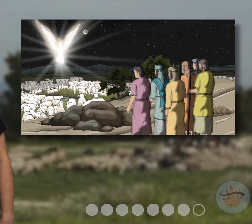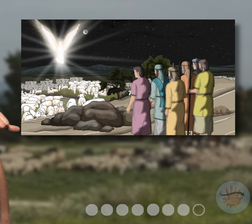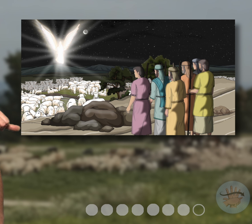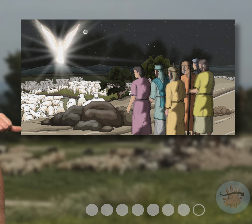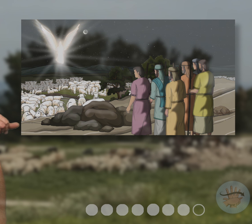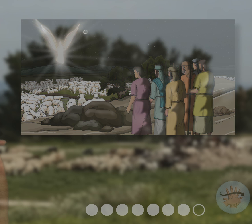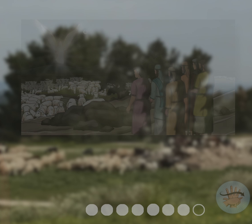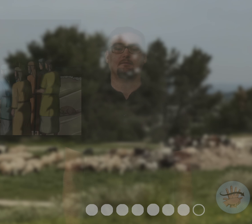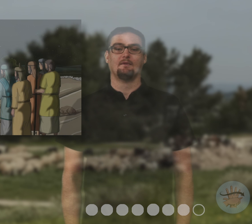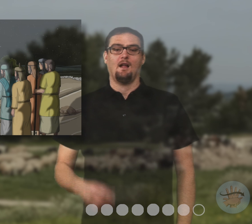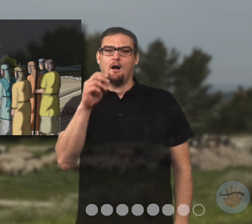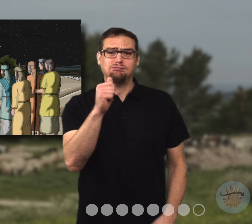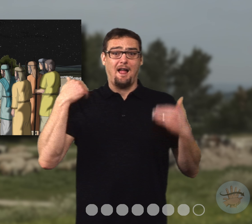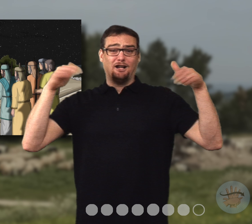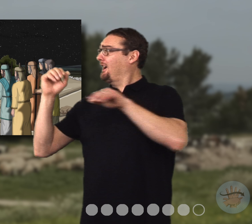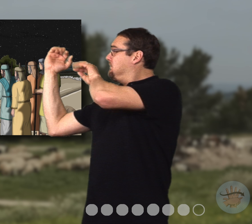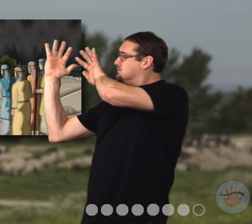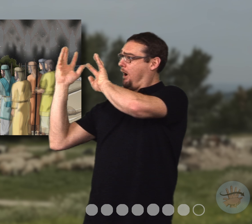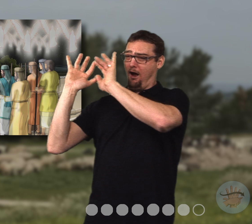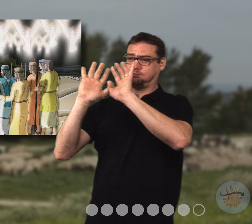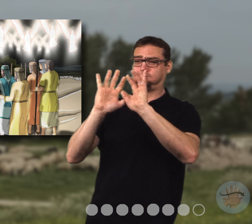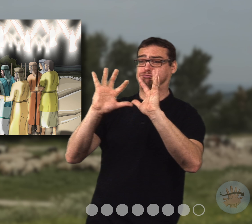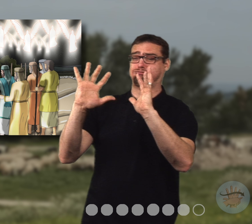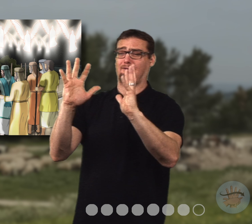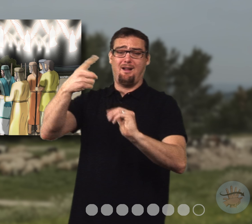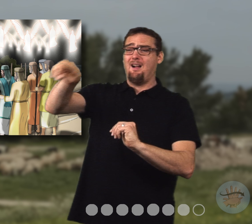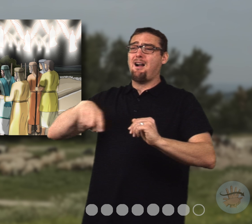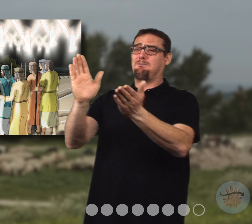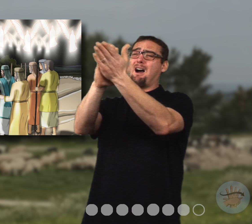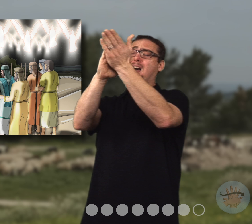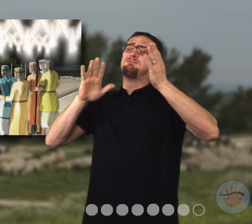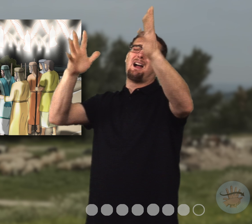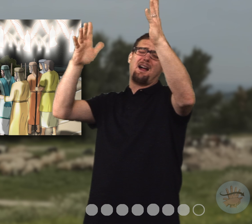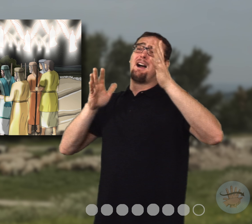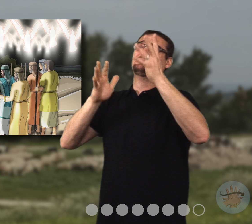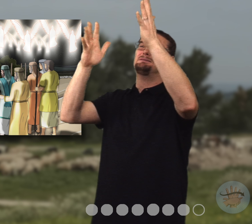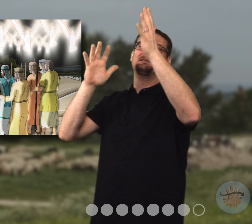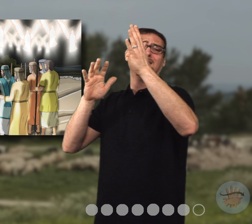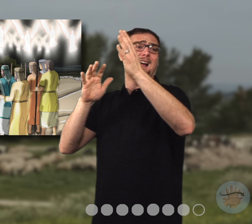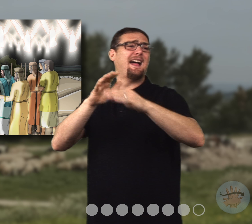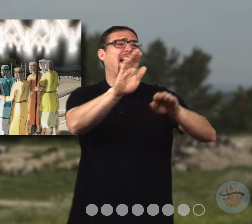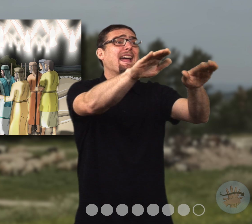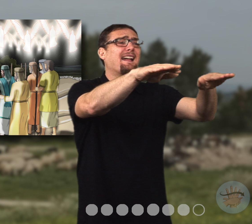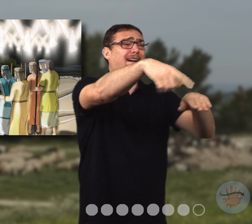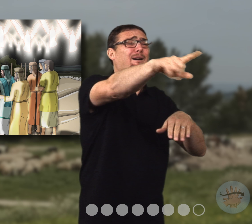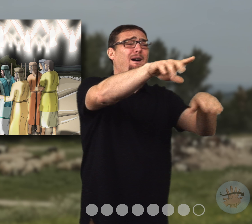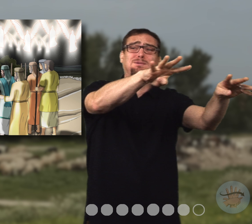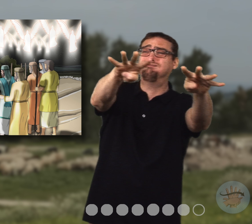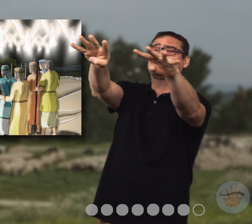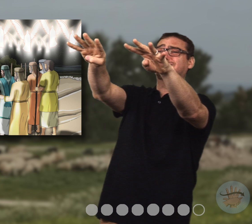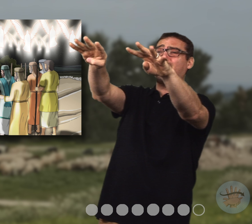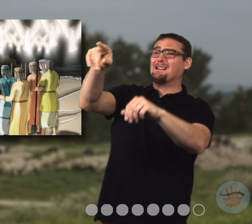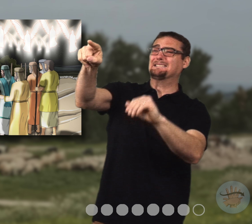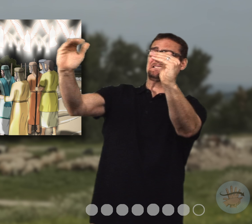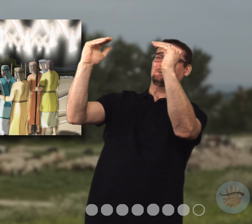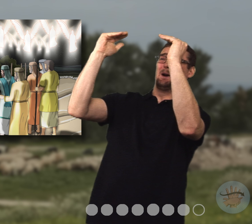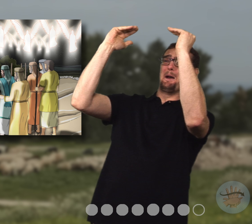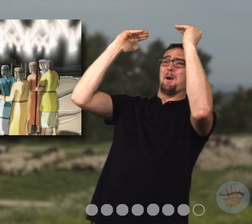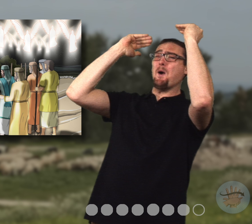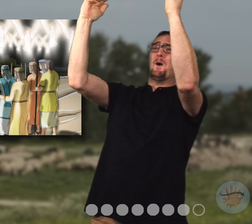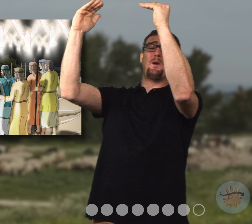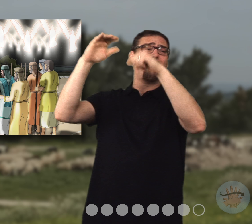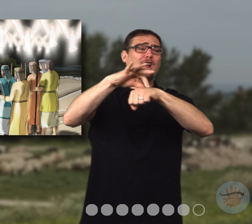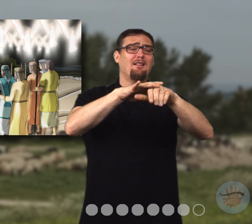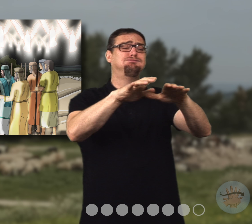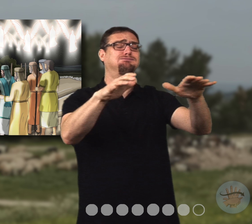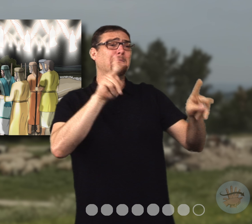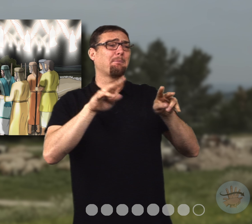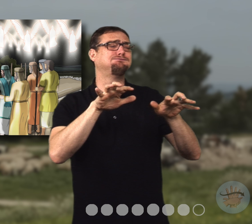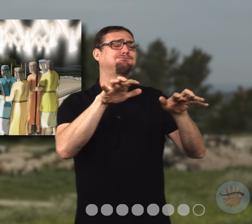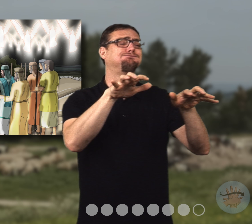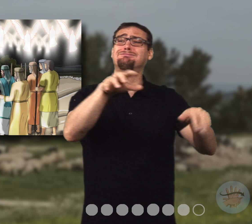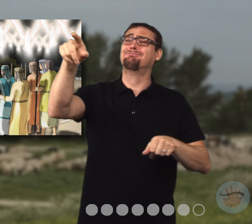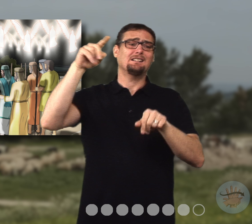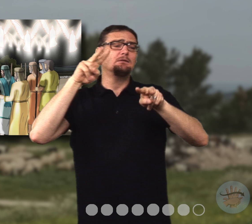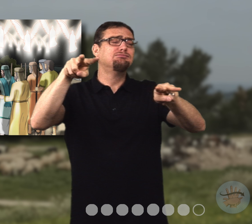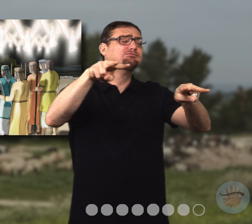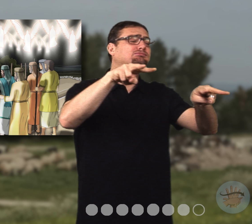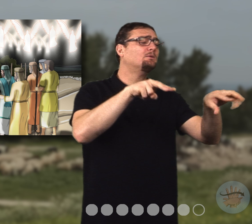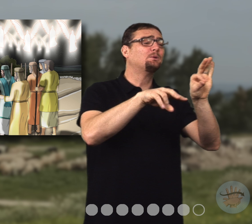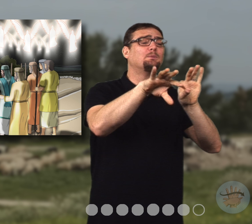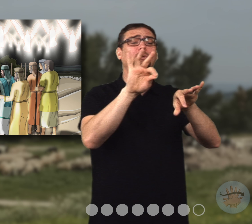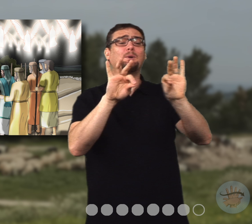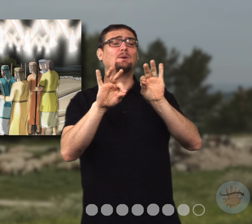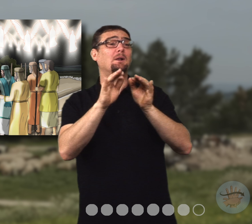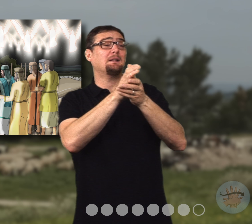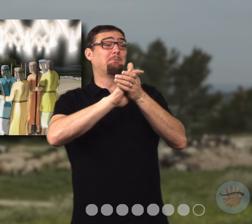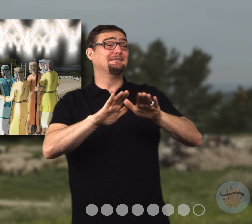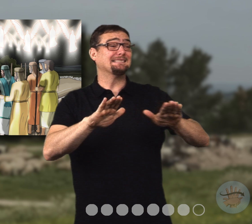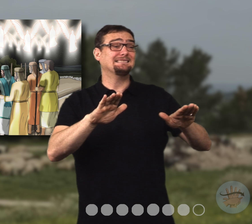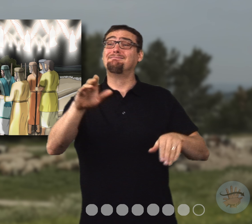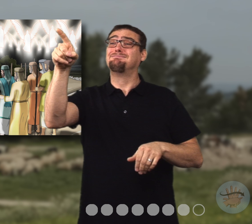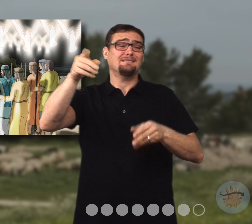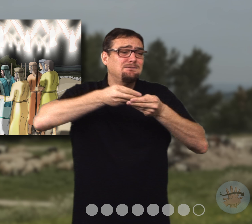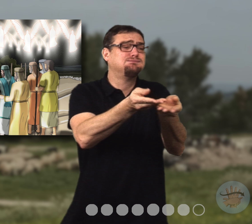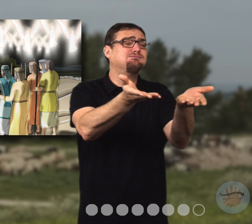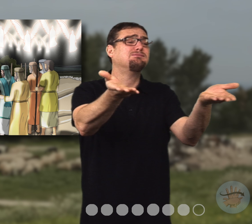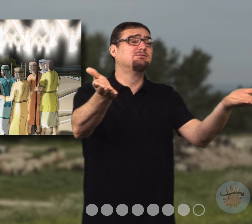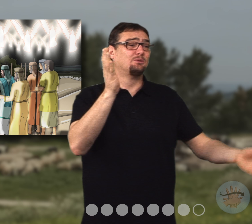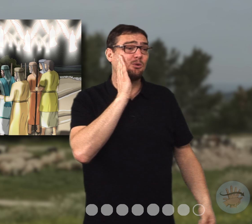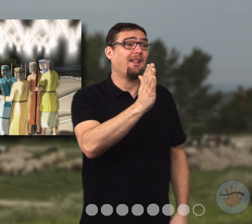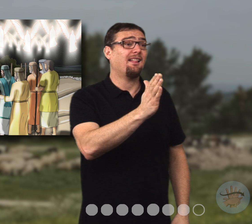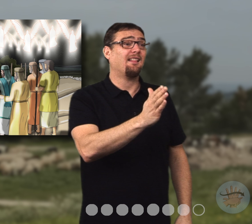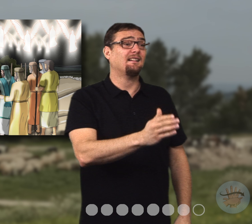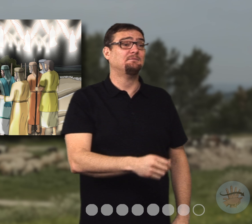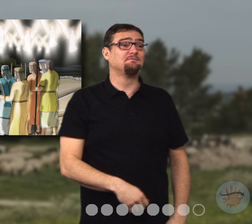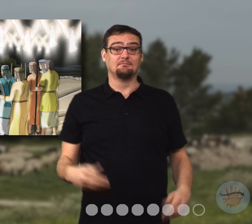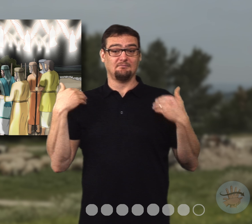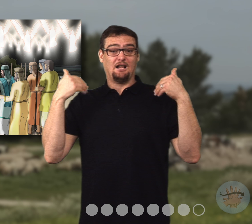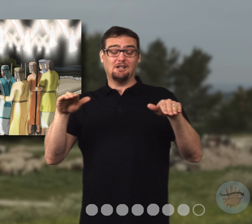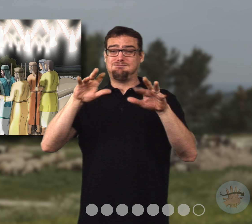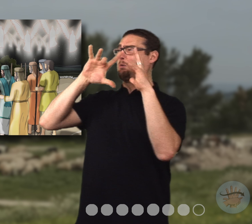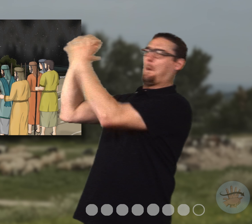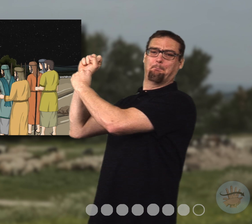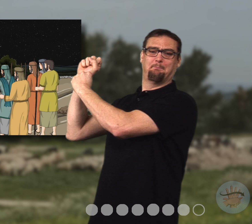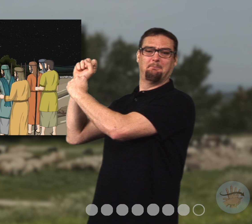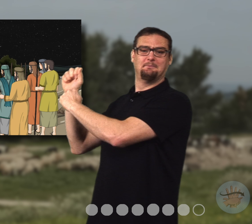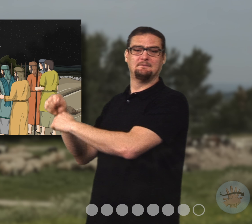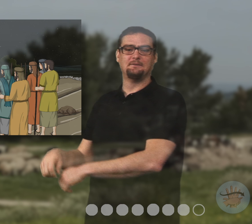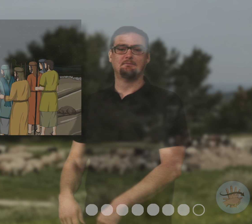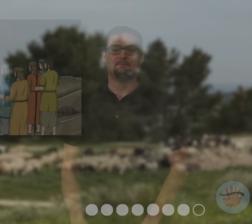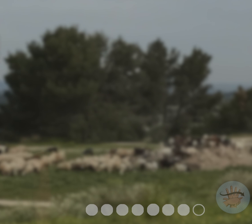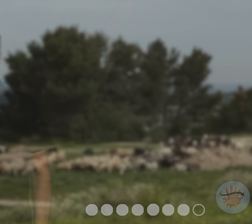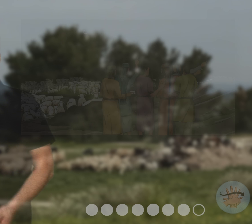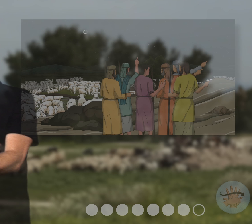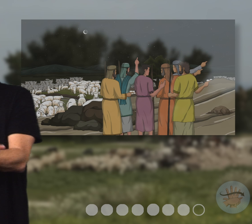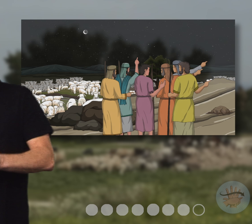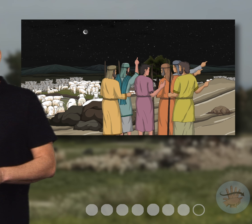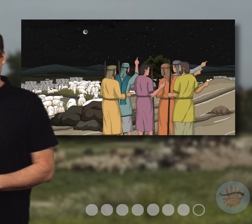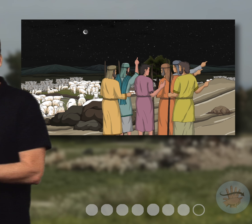And suddenly there appeared with the angel a great multitude of the heavenly host, praising God and saying: “Glory to God in the highest, and on earth peace to men on whom His favor rests!”